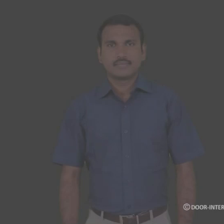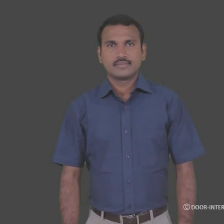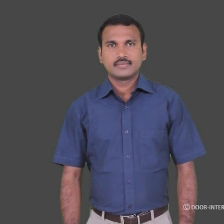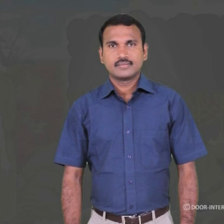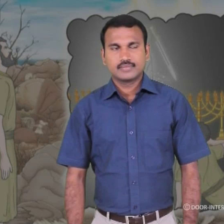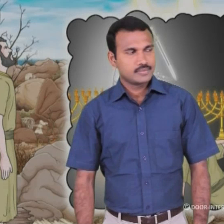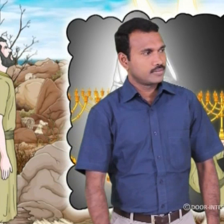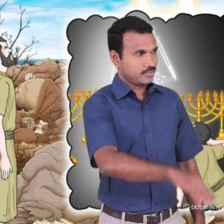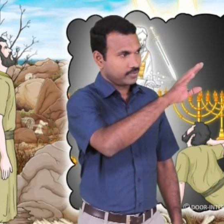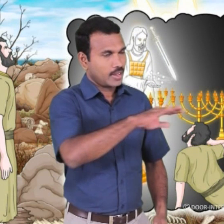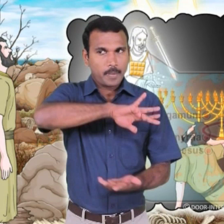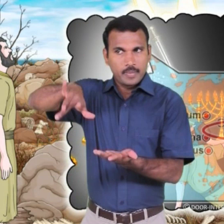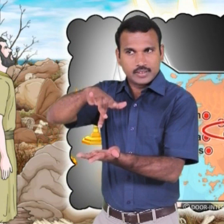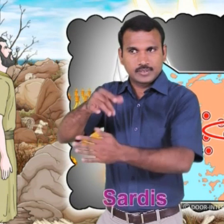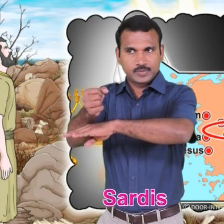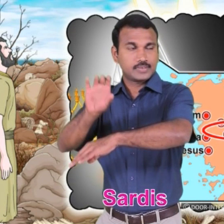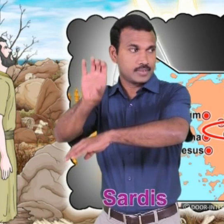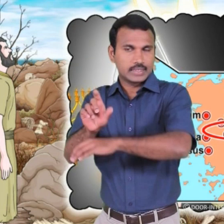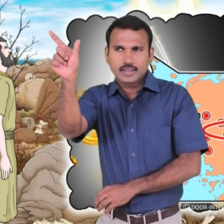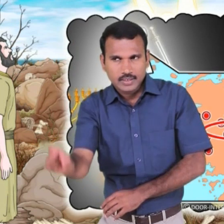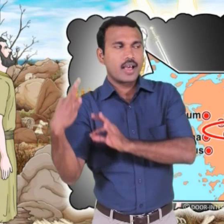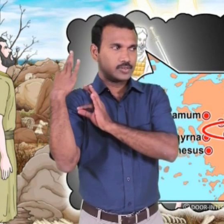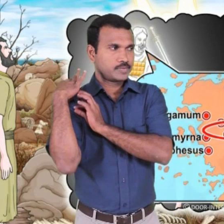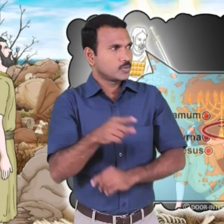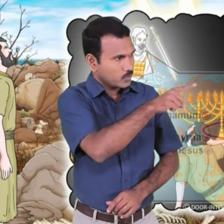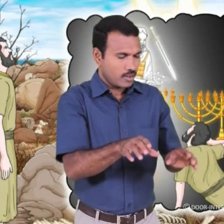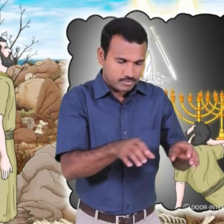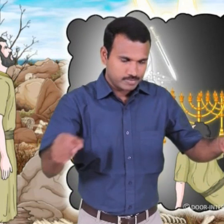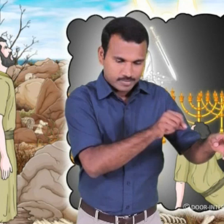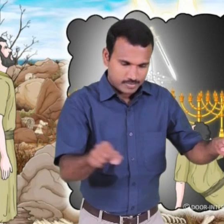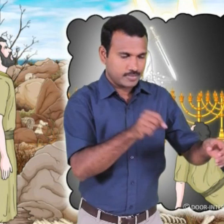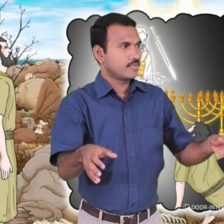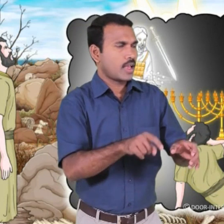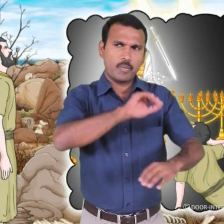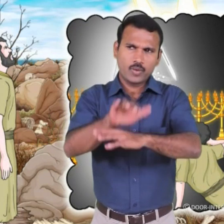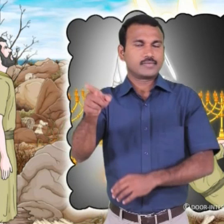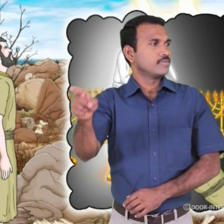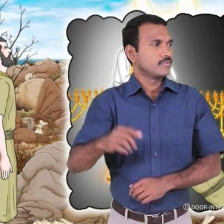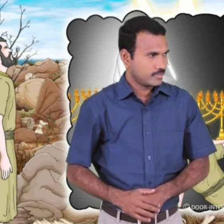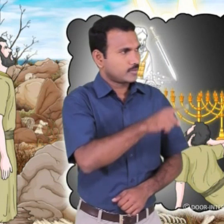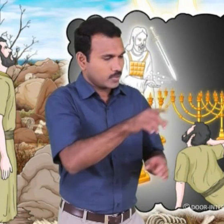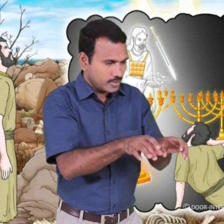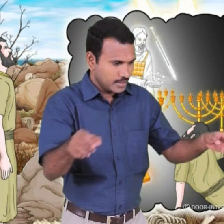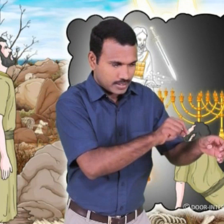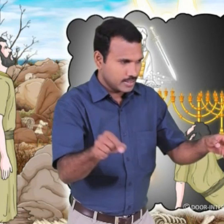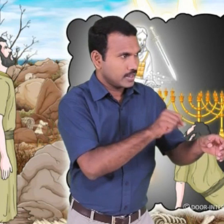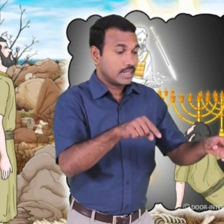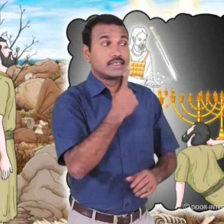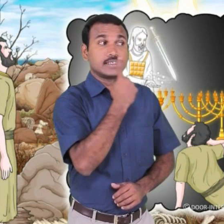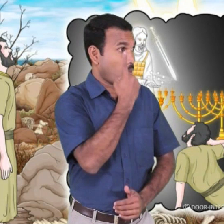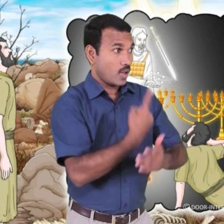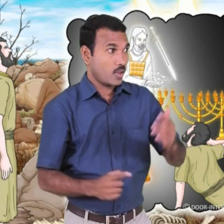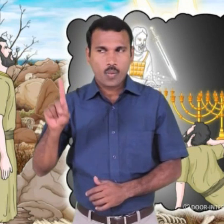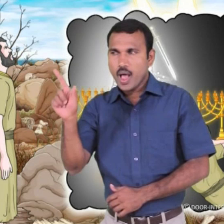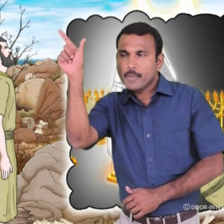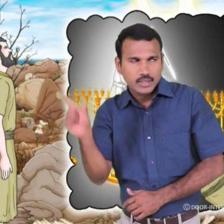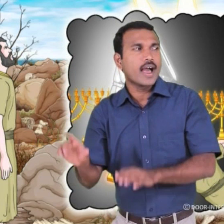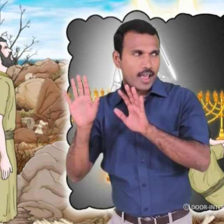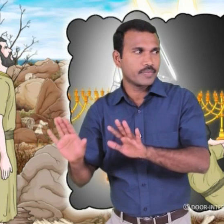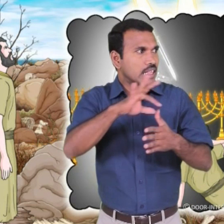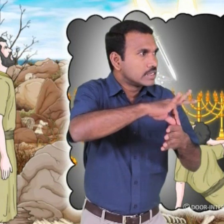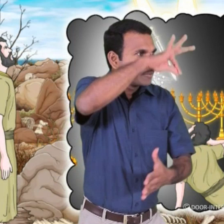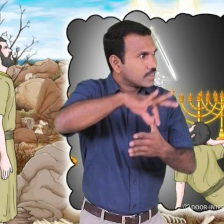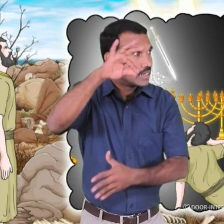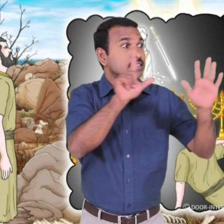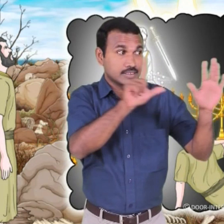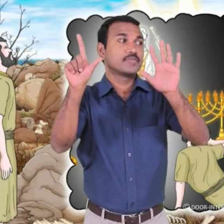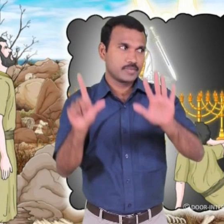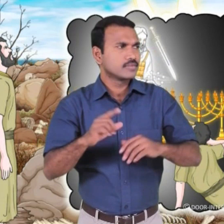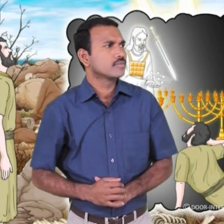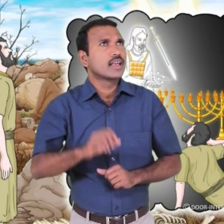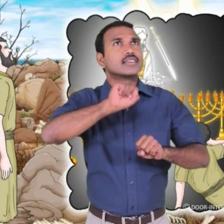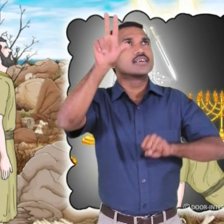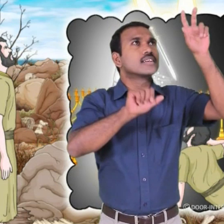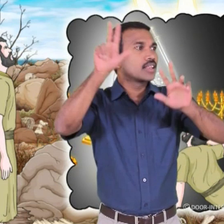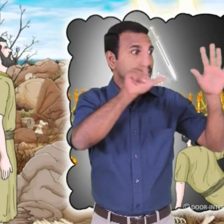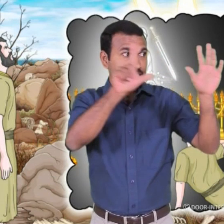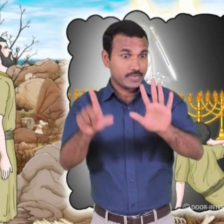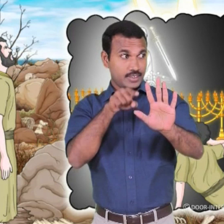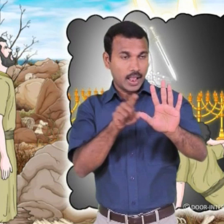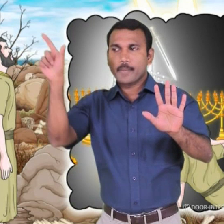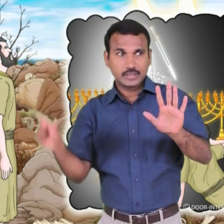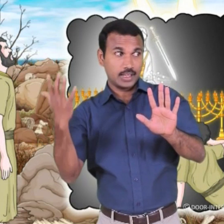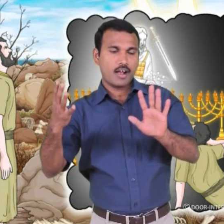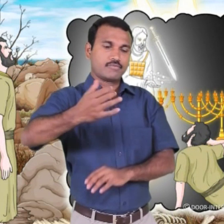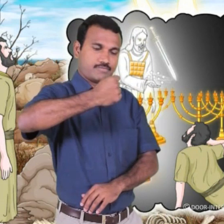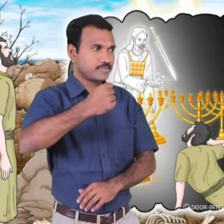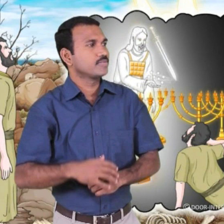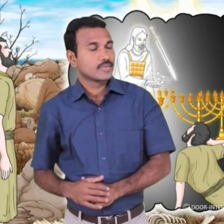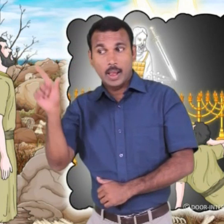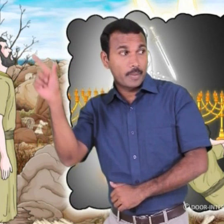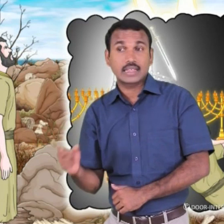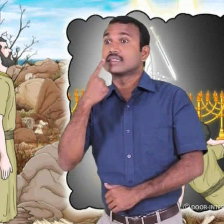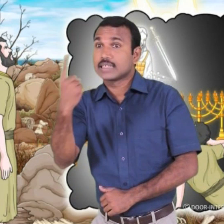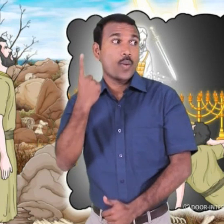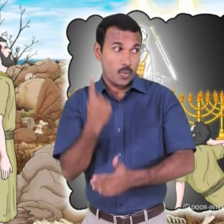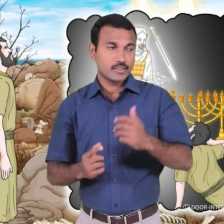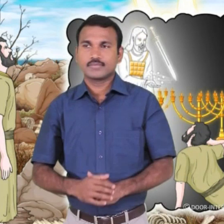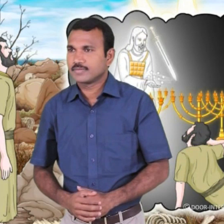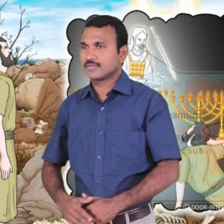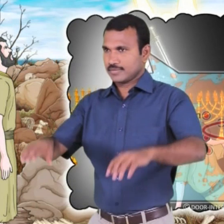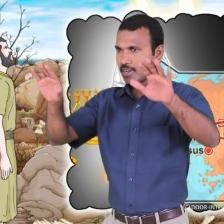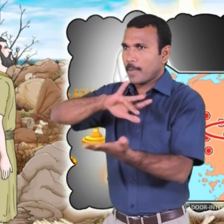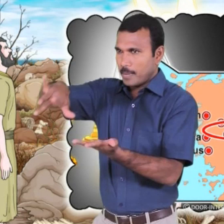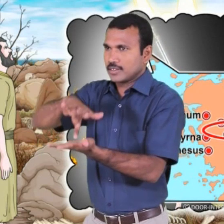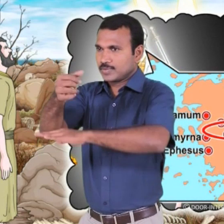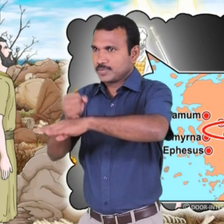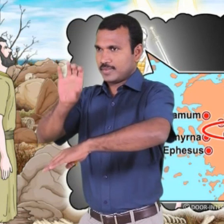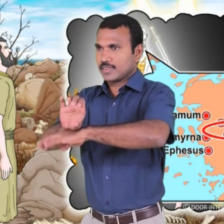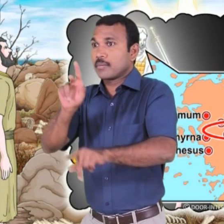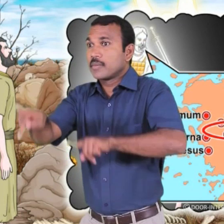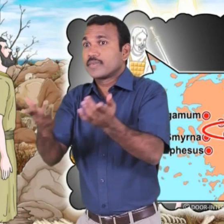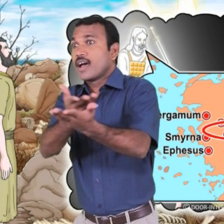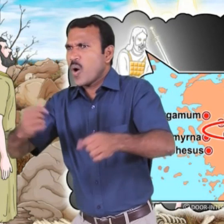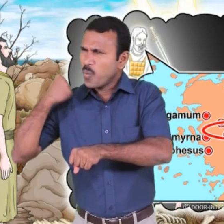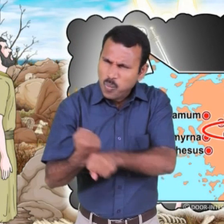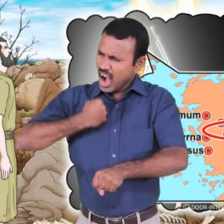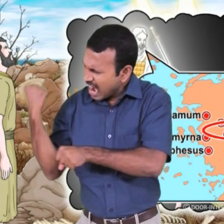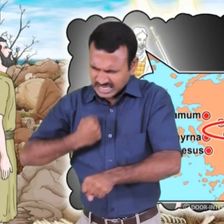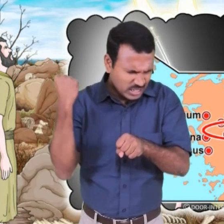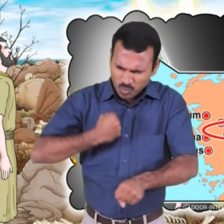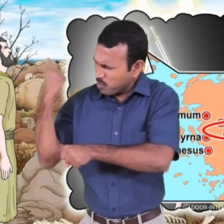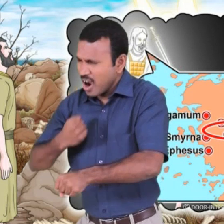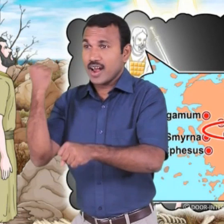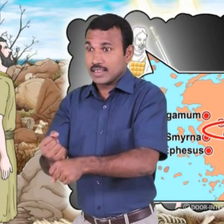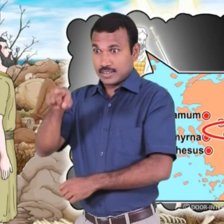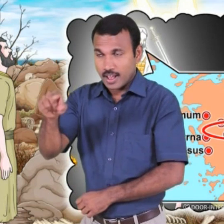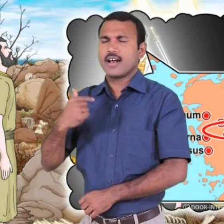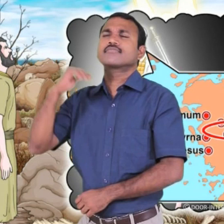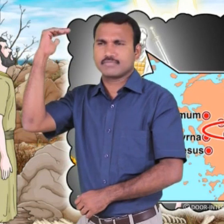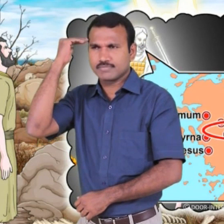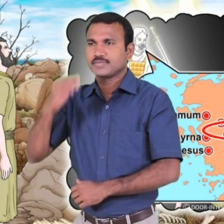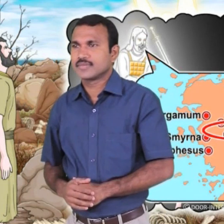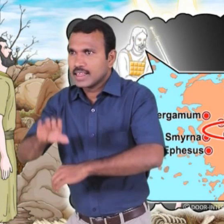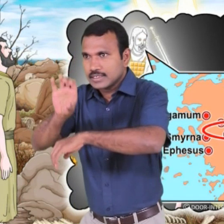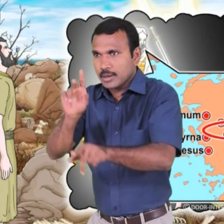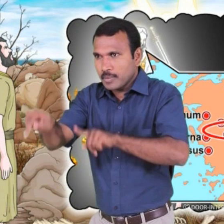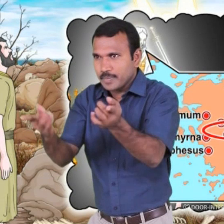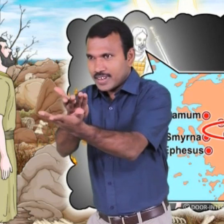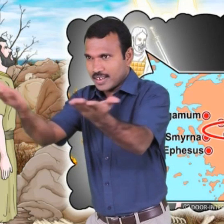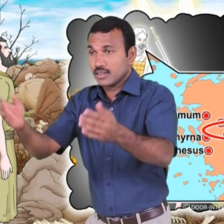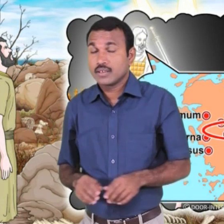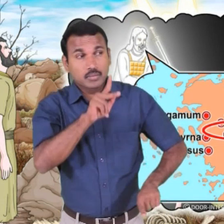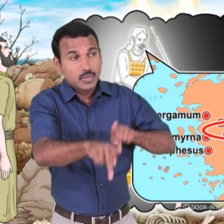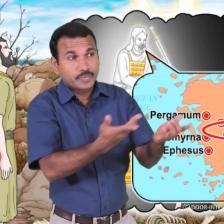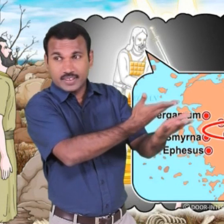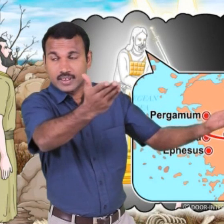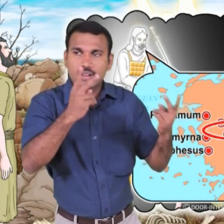“To the angel of the church in Sardis write: These are the words of the One who holds the seven Spirits of God and the seven stars. I know your deeds;